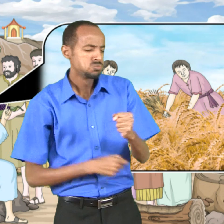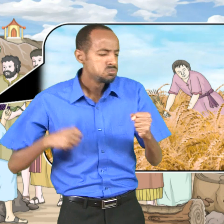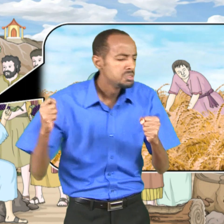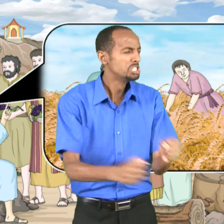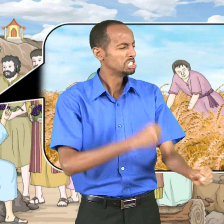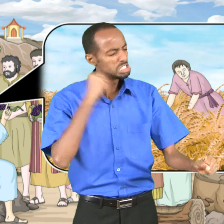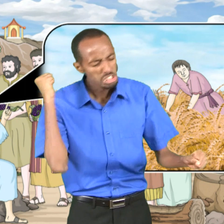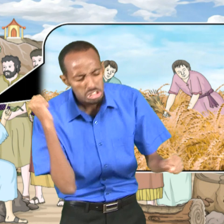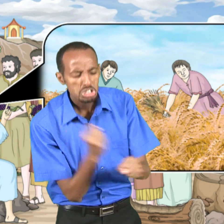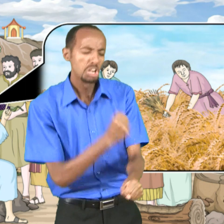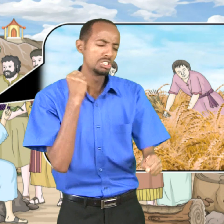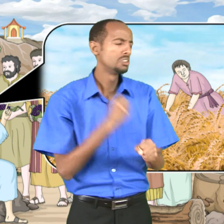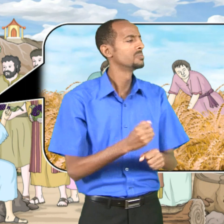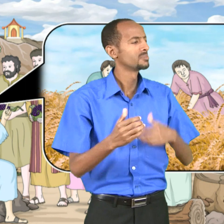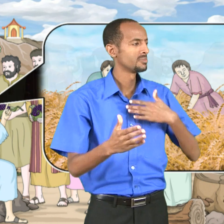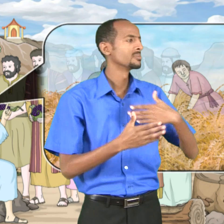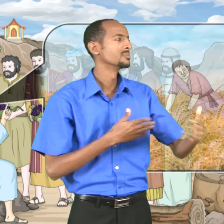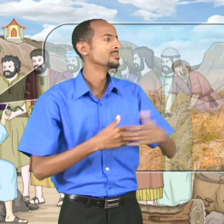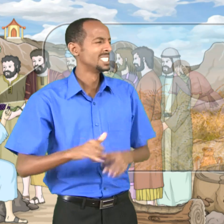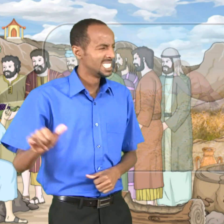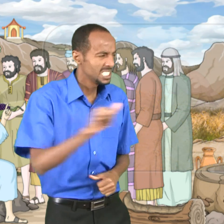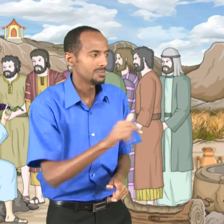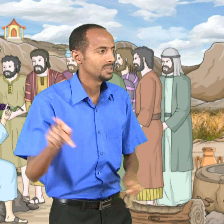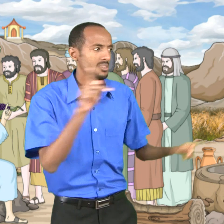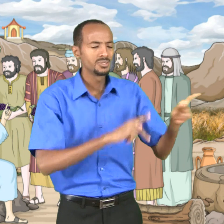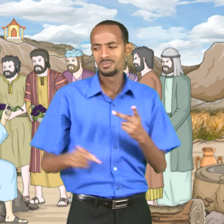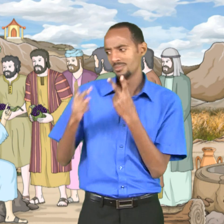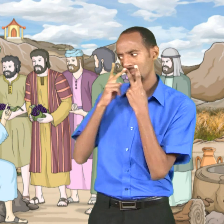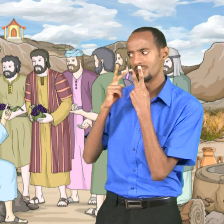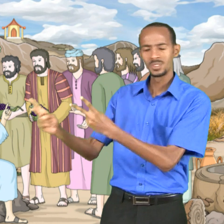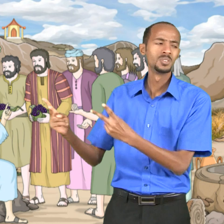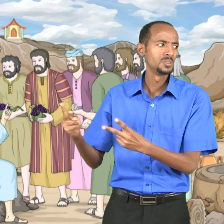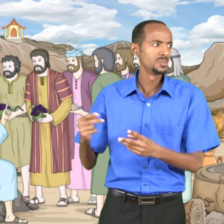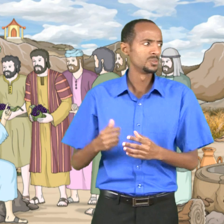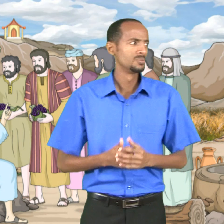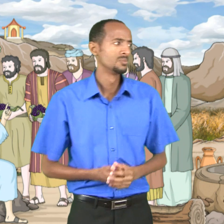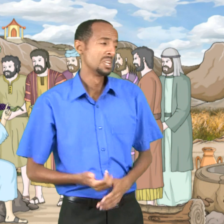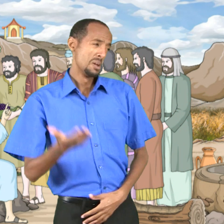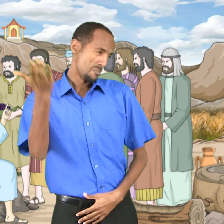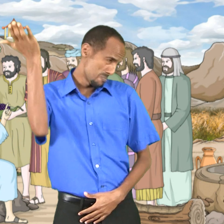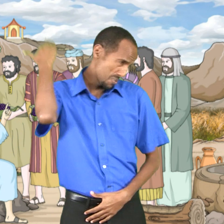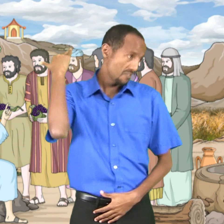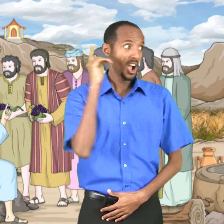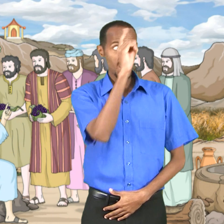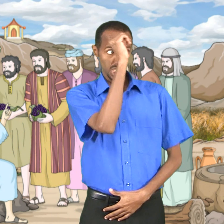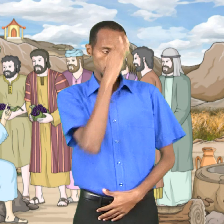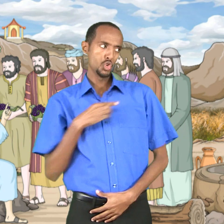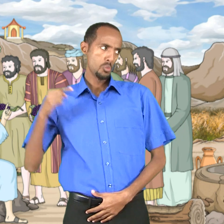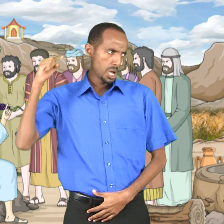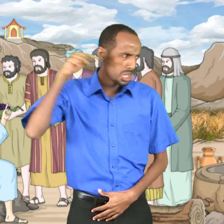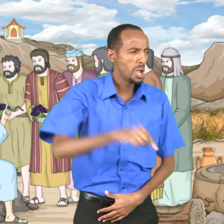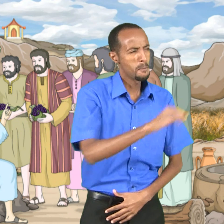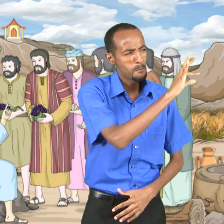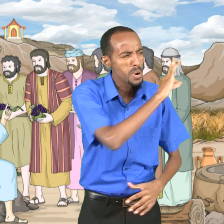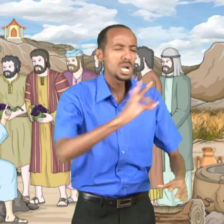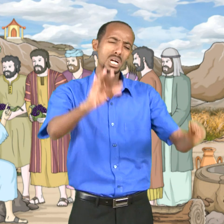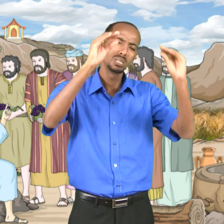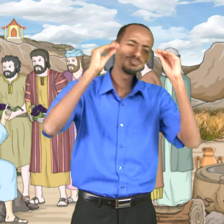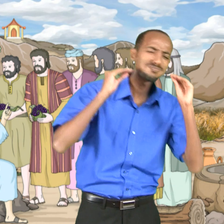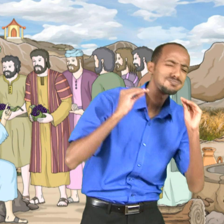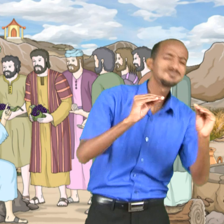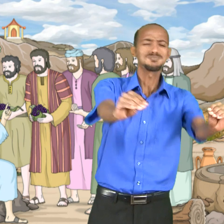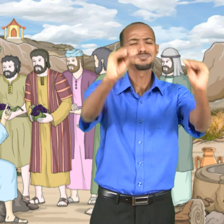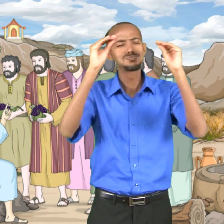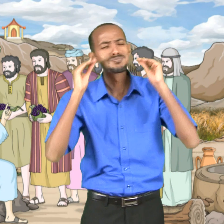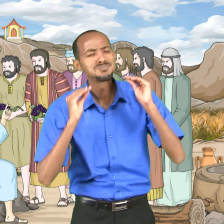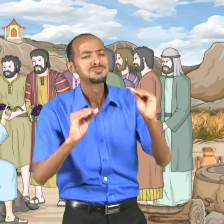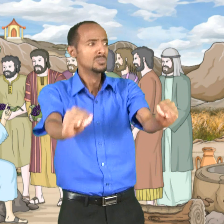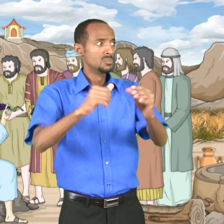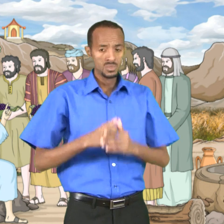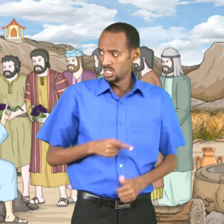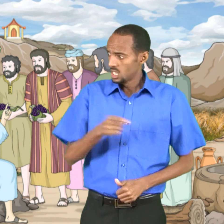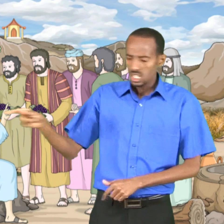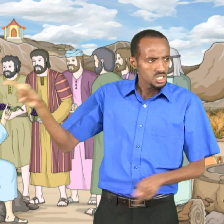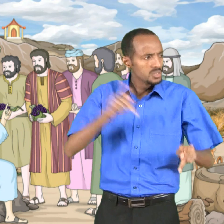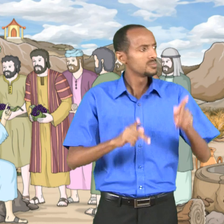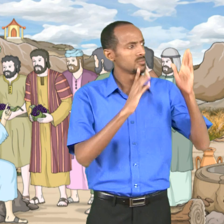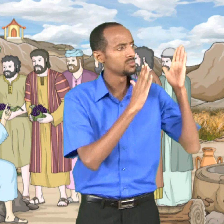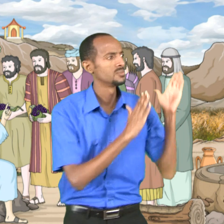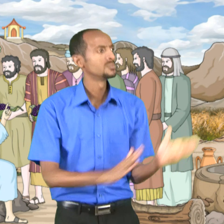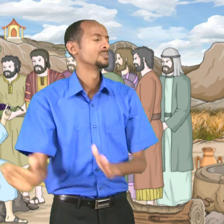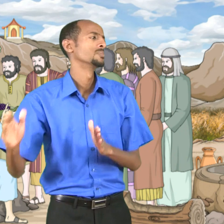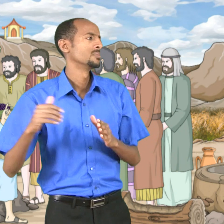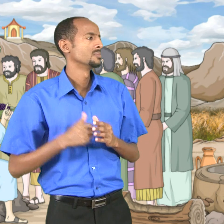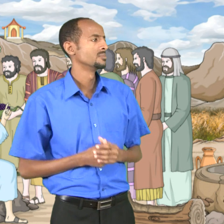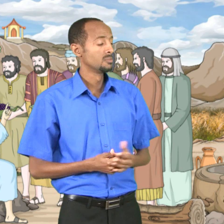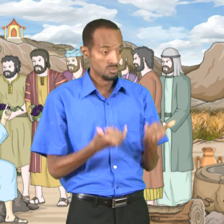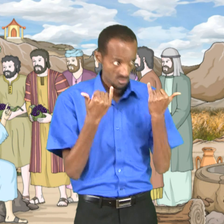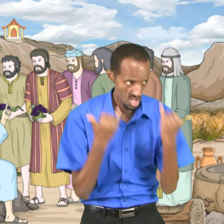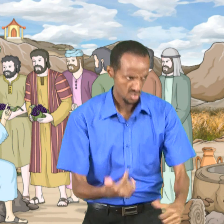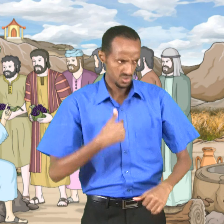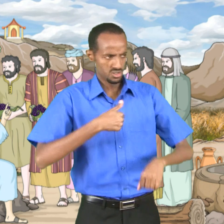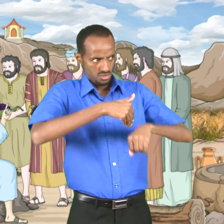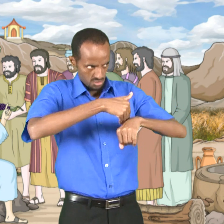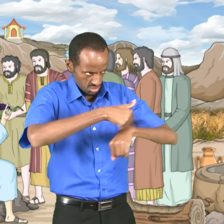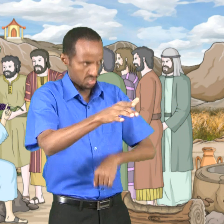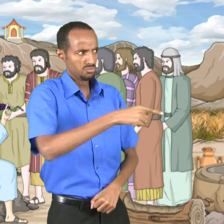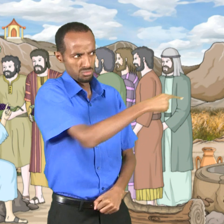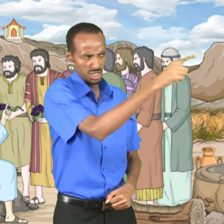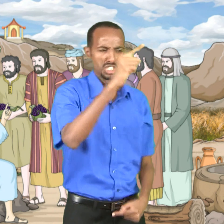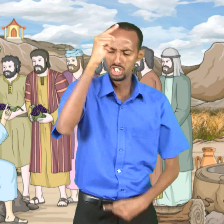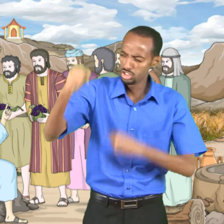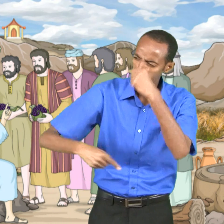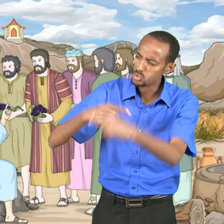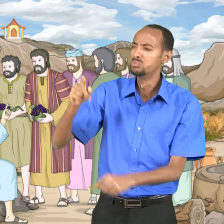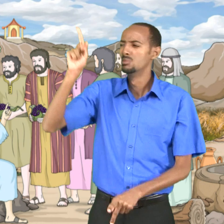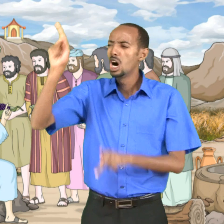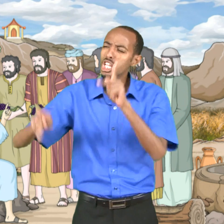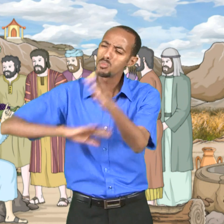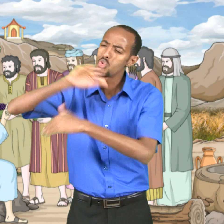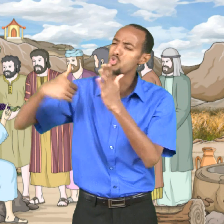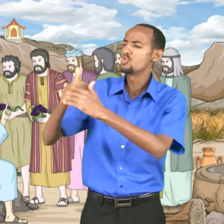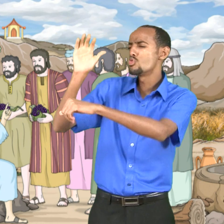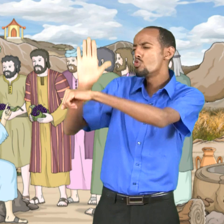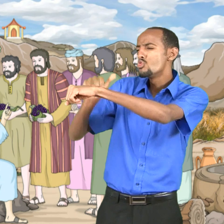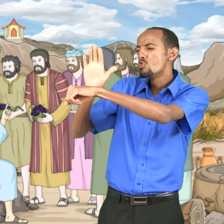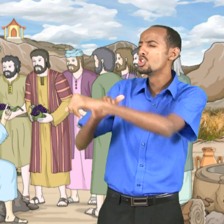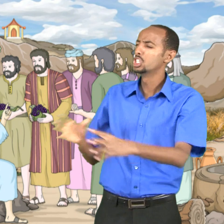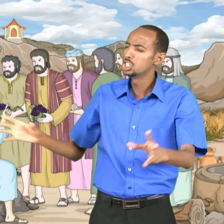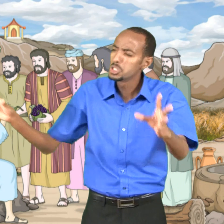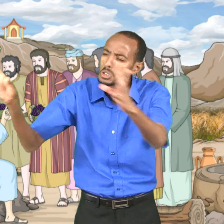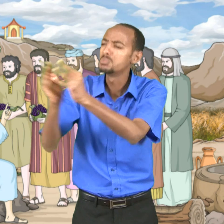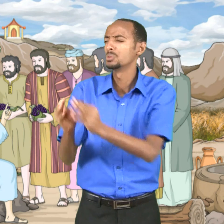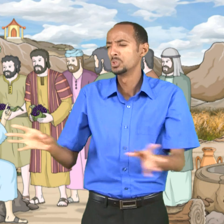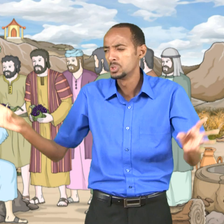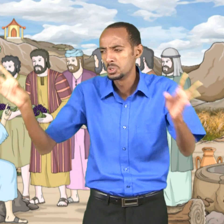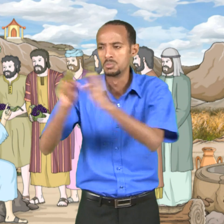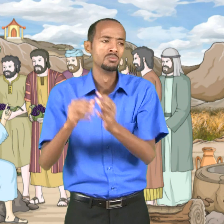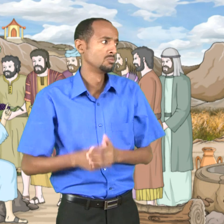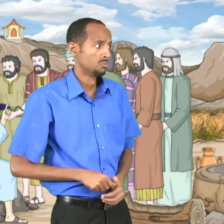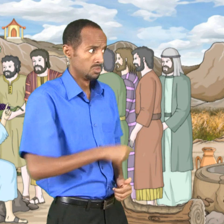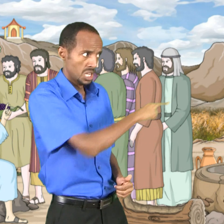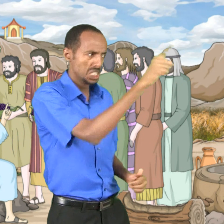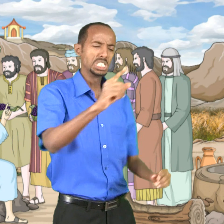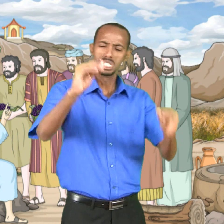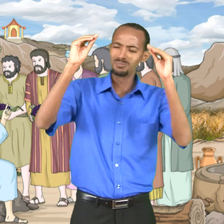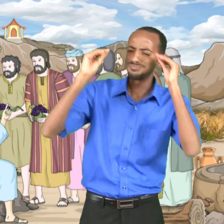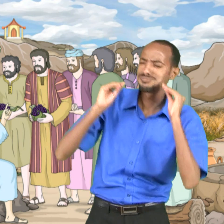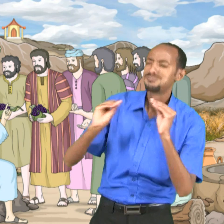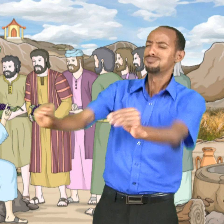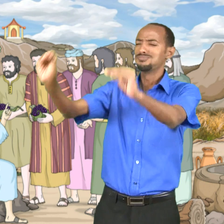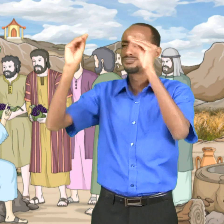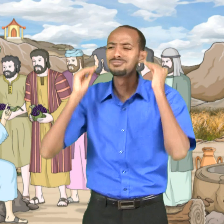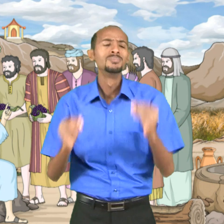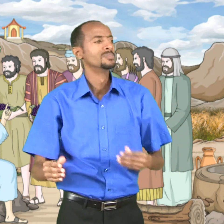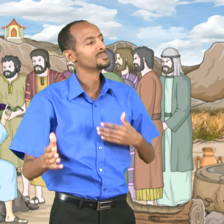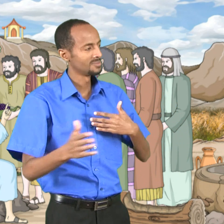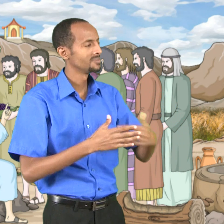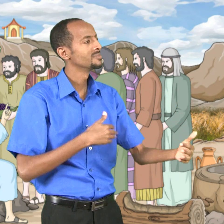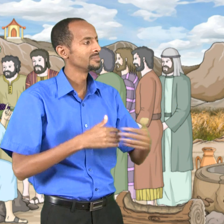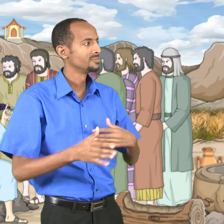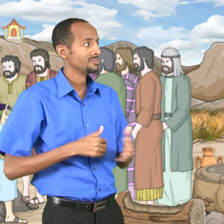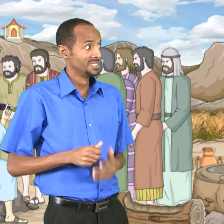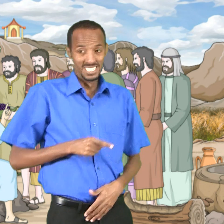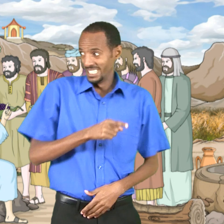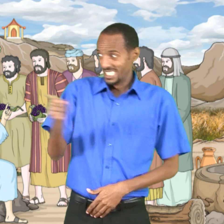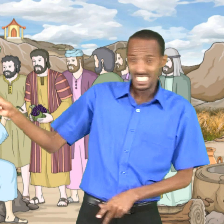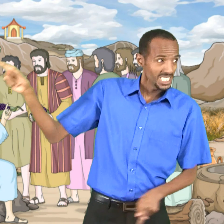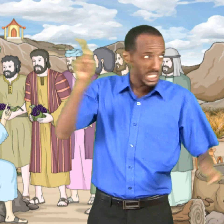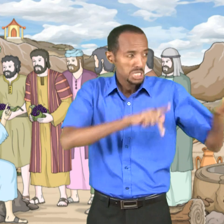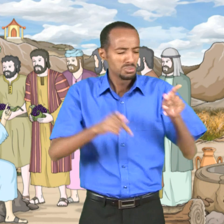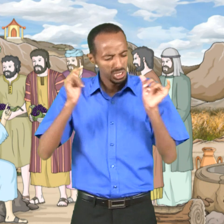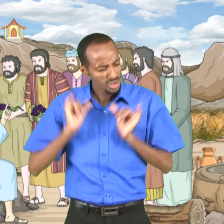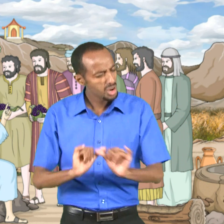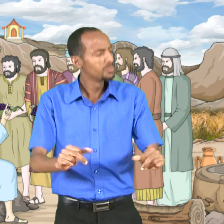For in this case the saying ‘One sows and another reaps’ is true. I sent you to reap what you have not worked for;